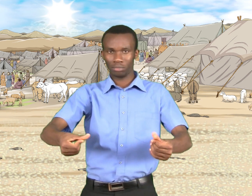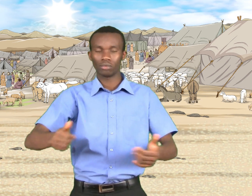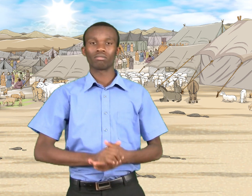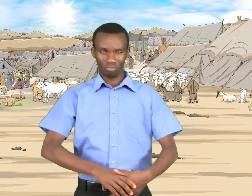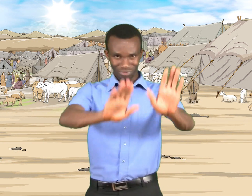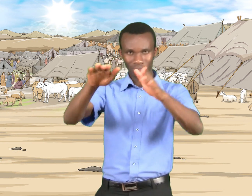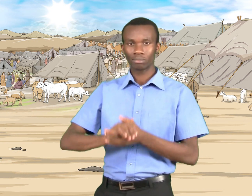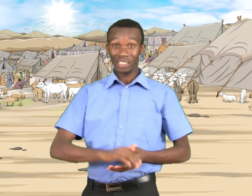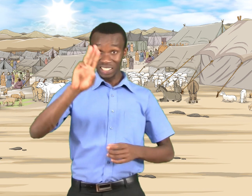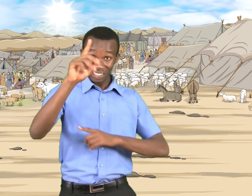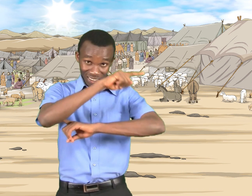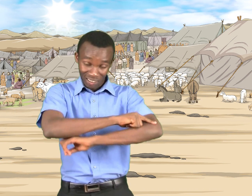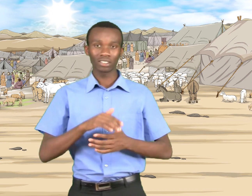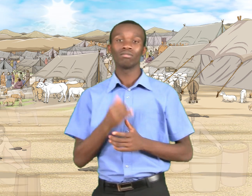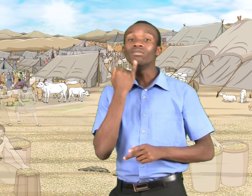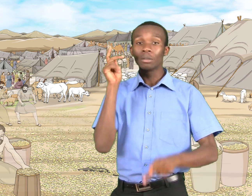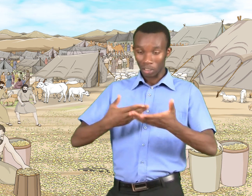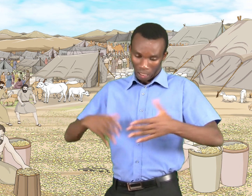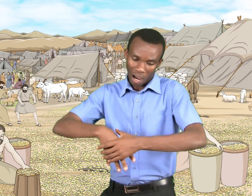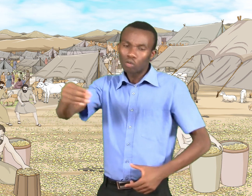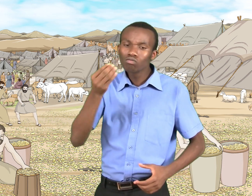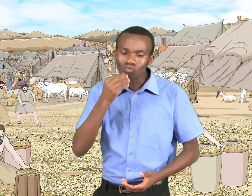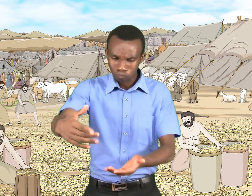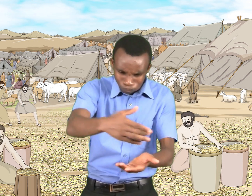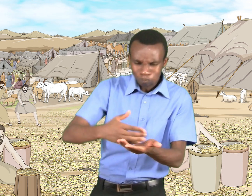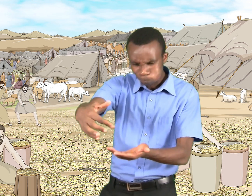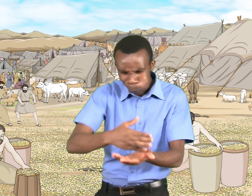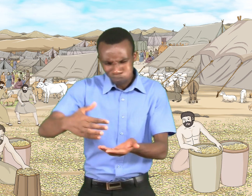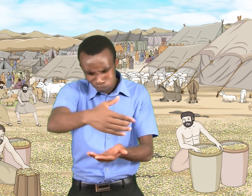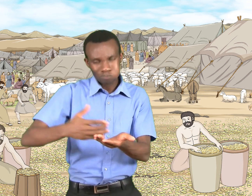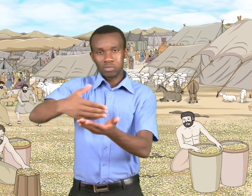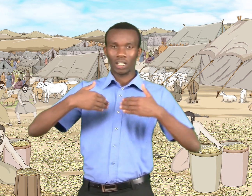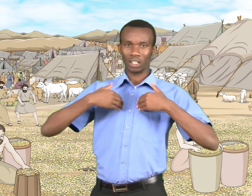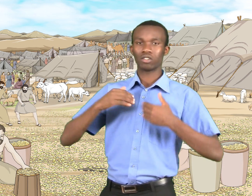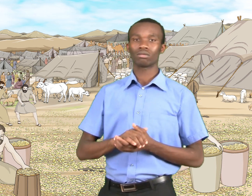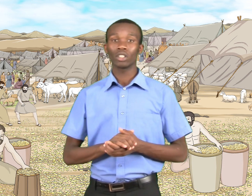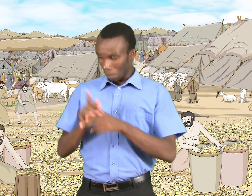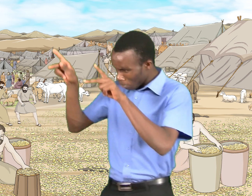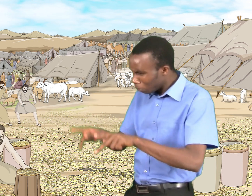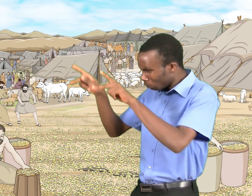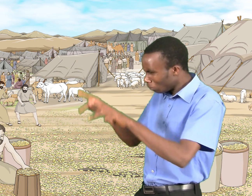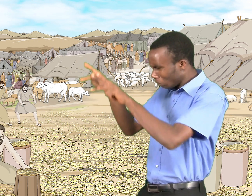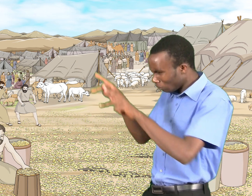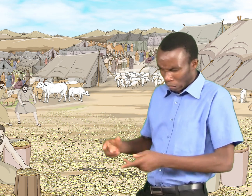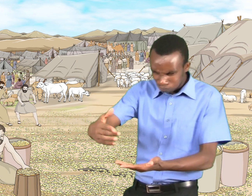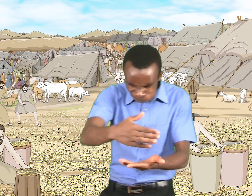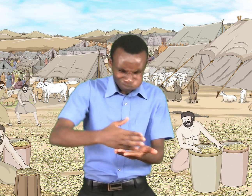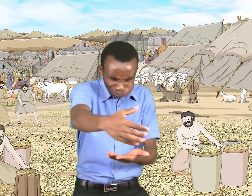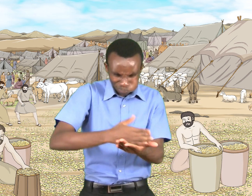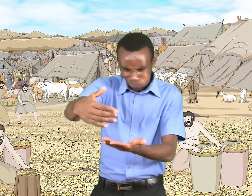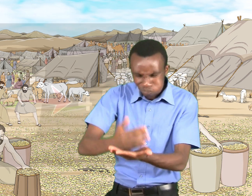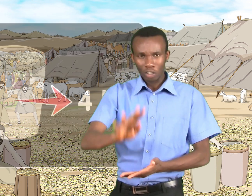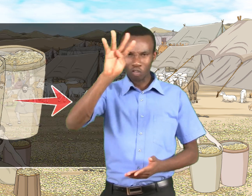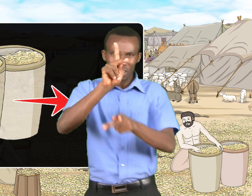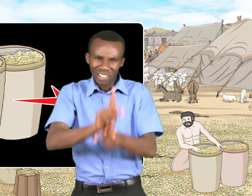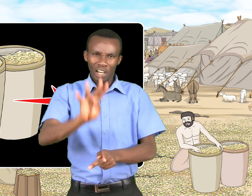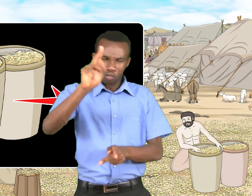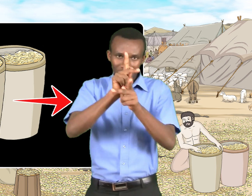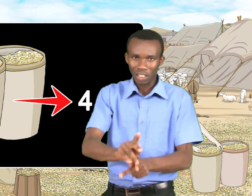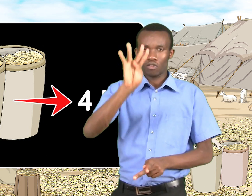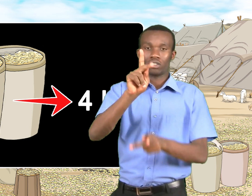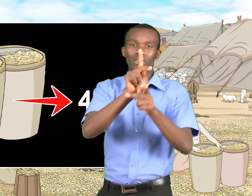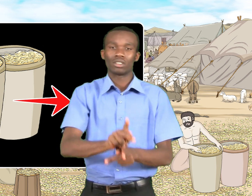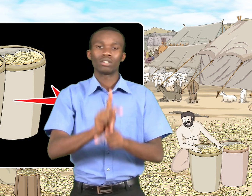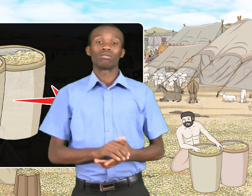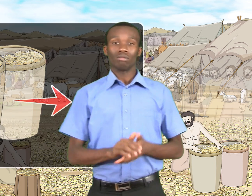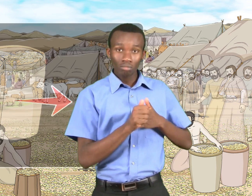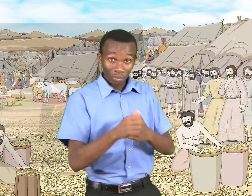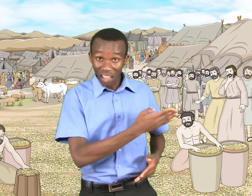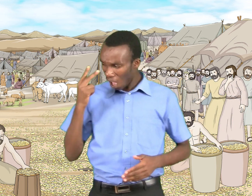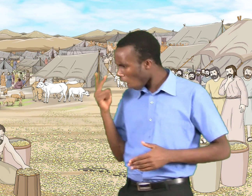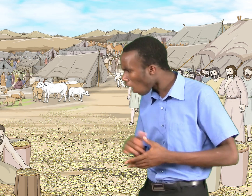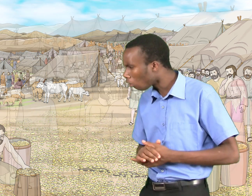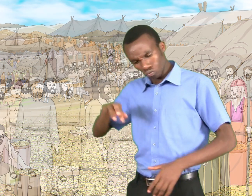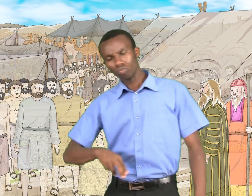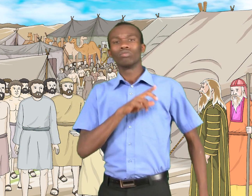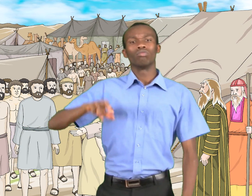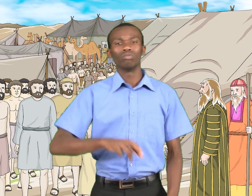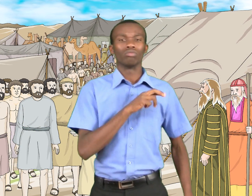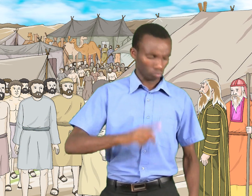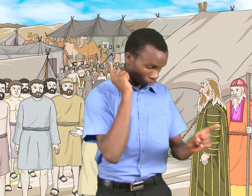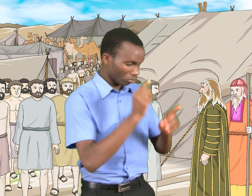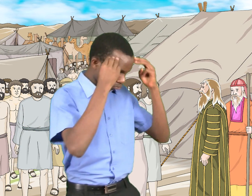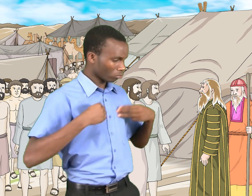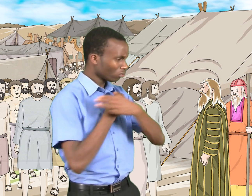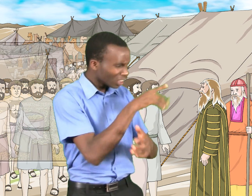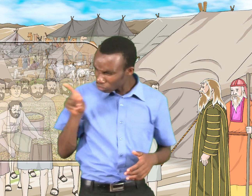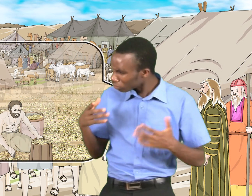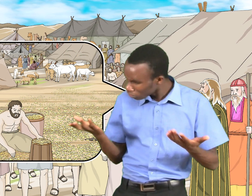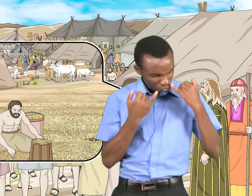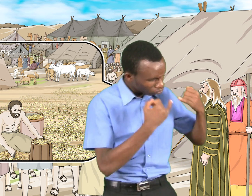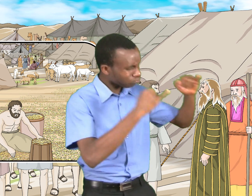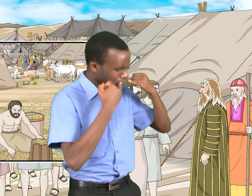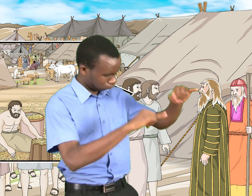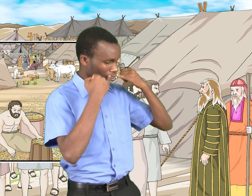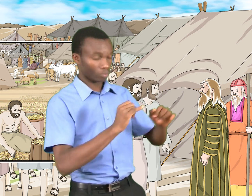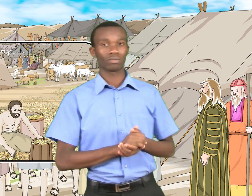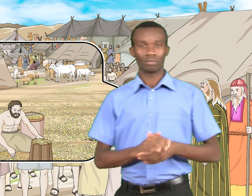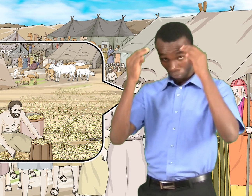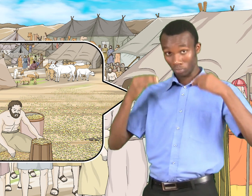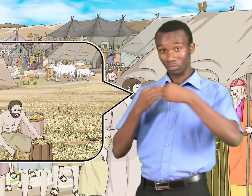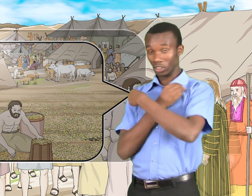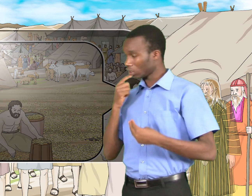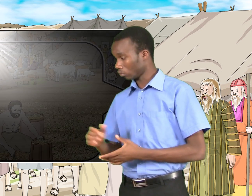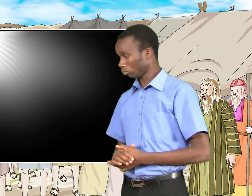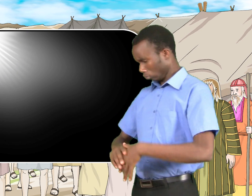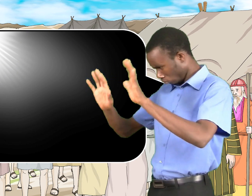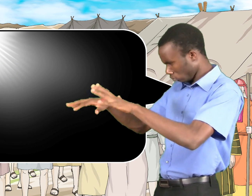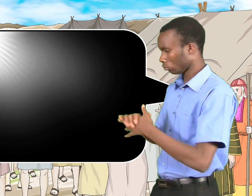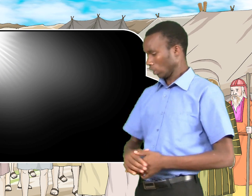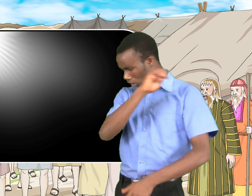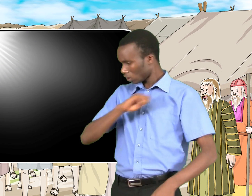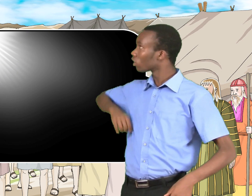On the sixth day, they gathered twice as much food—two omers per person —and all the leaders of the congregation came and reported this to Moses.